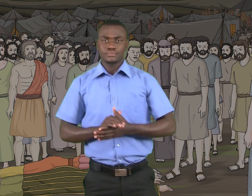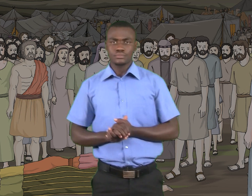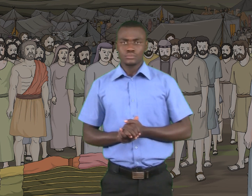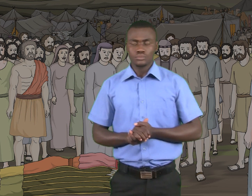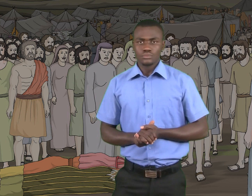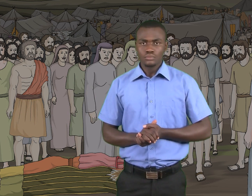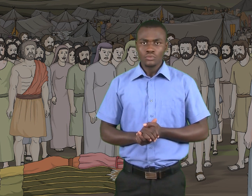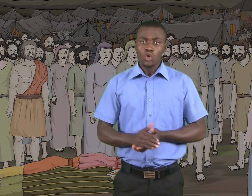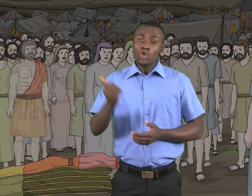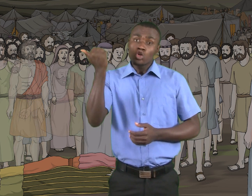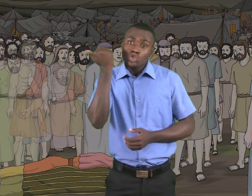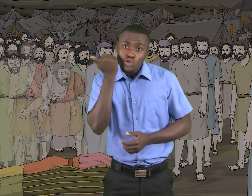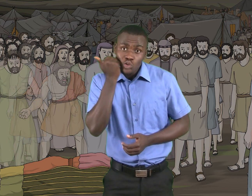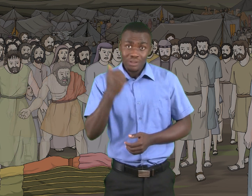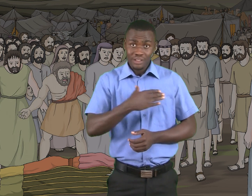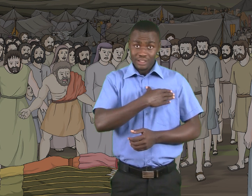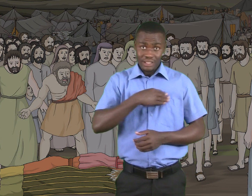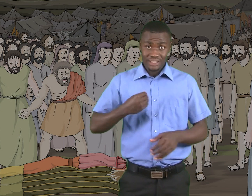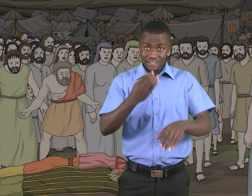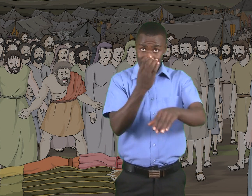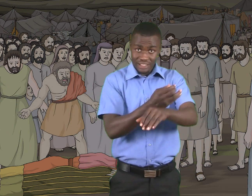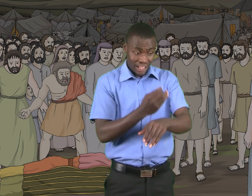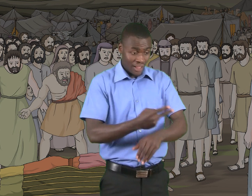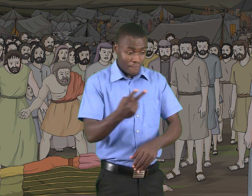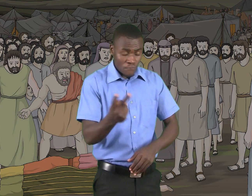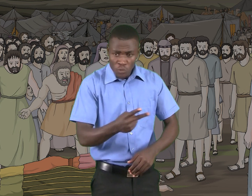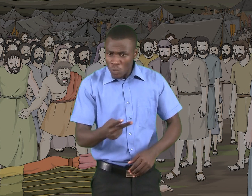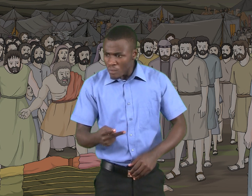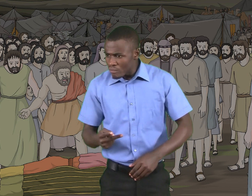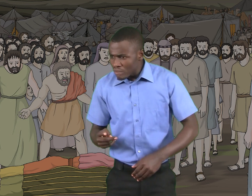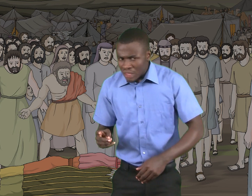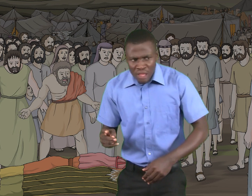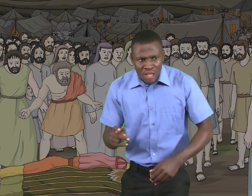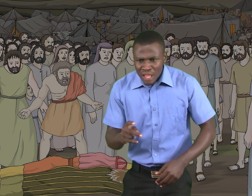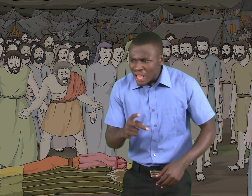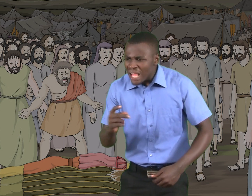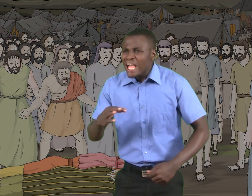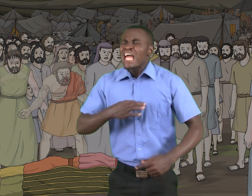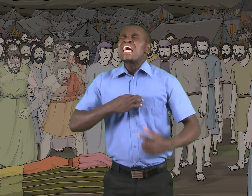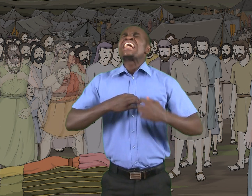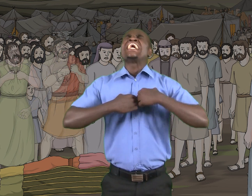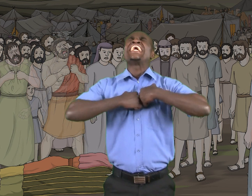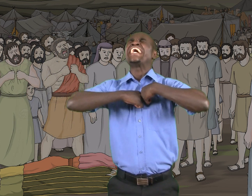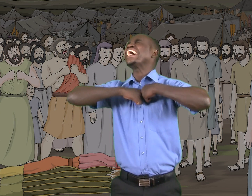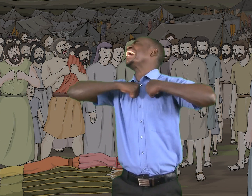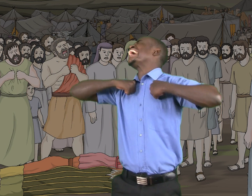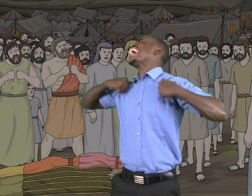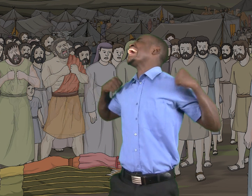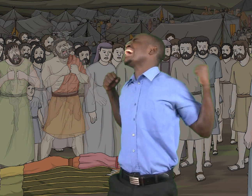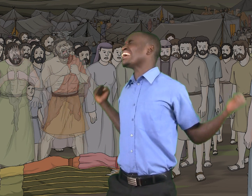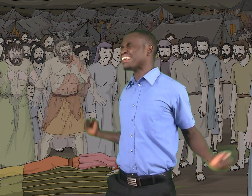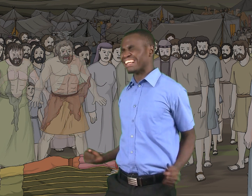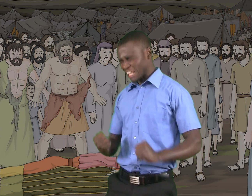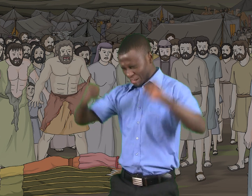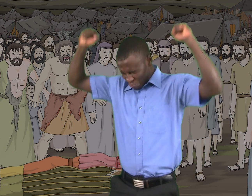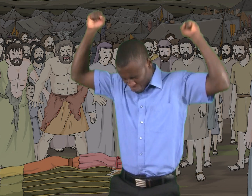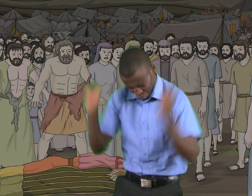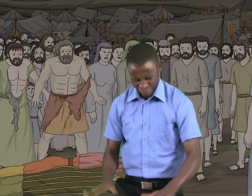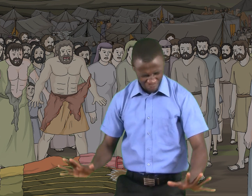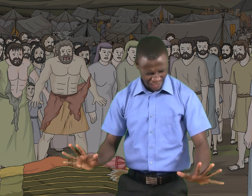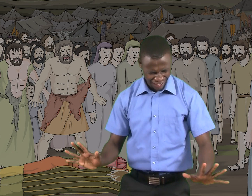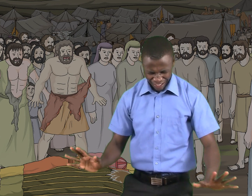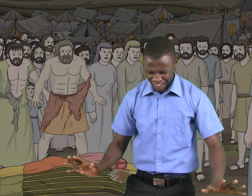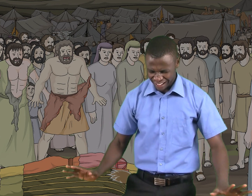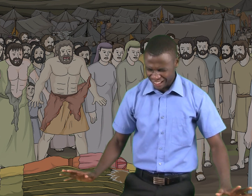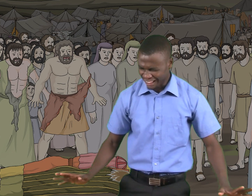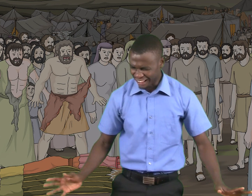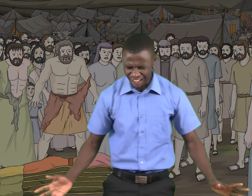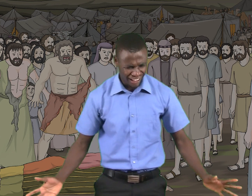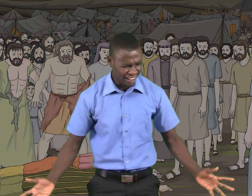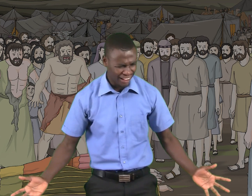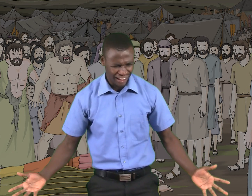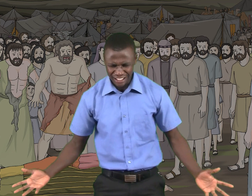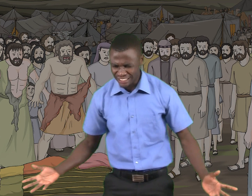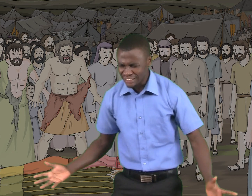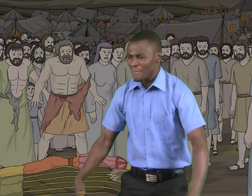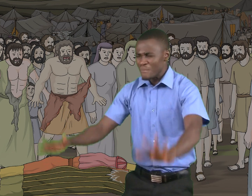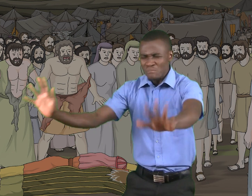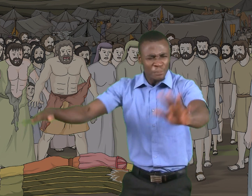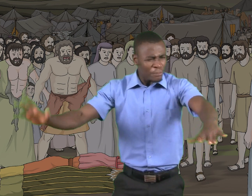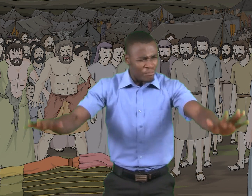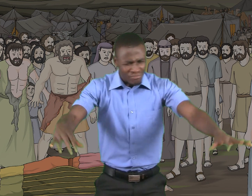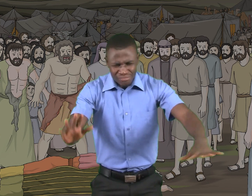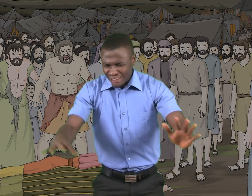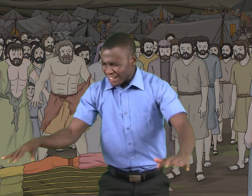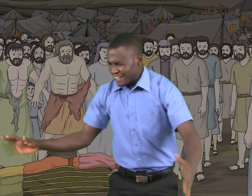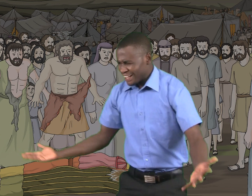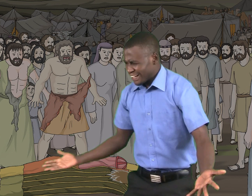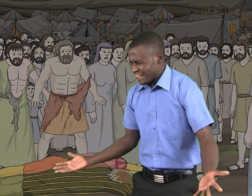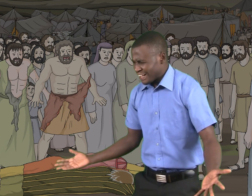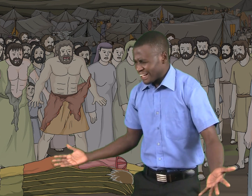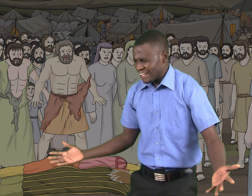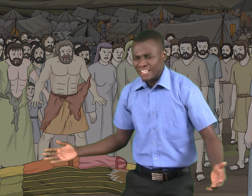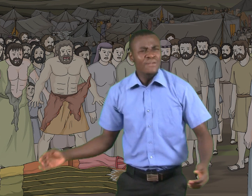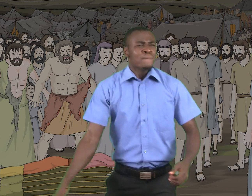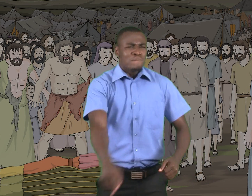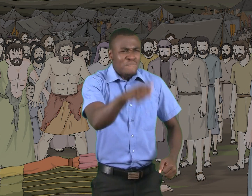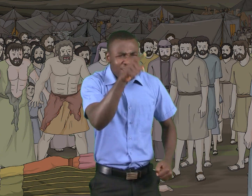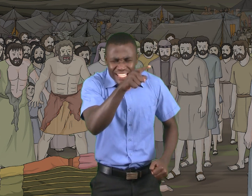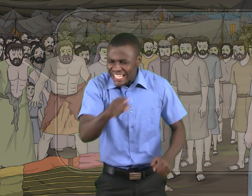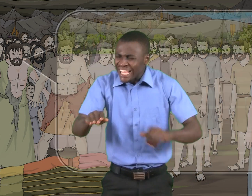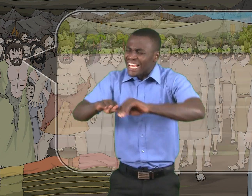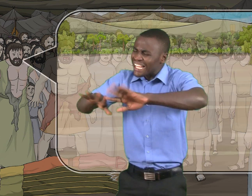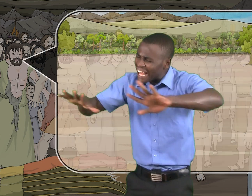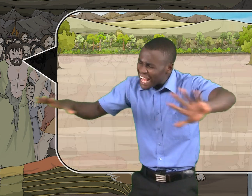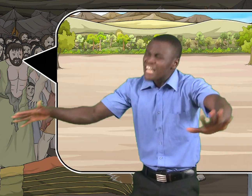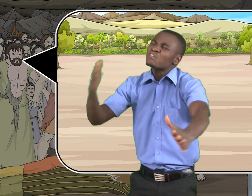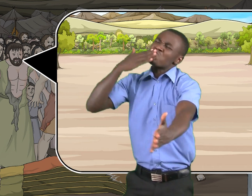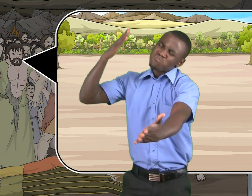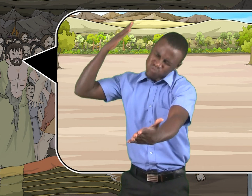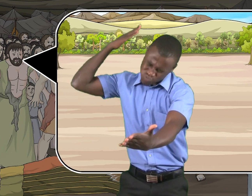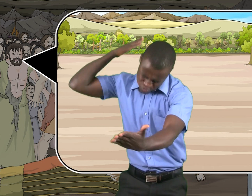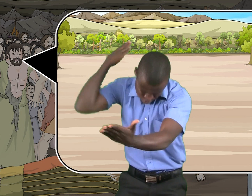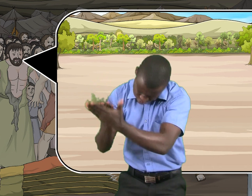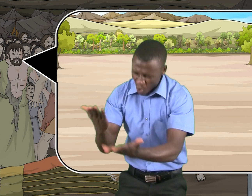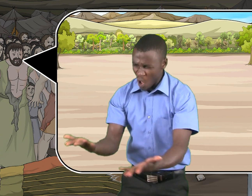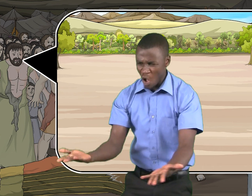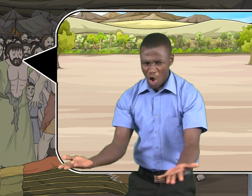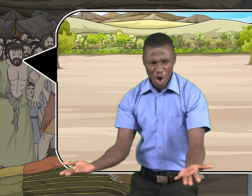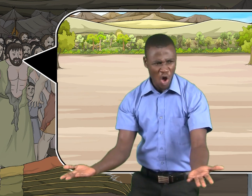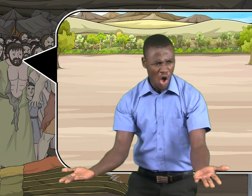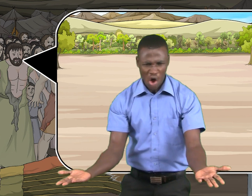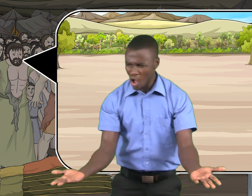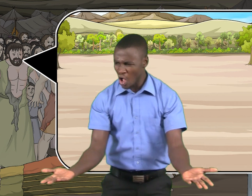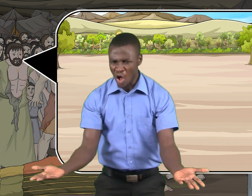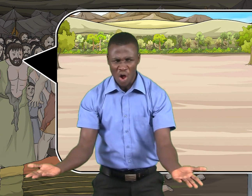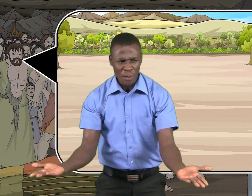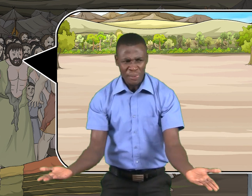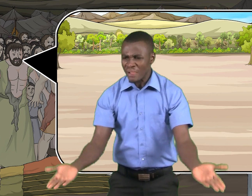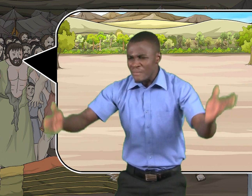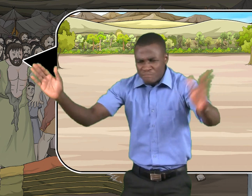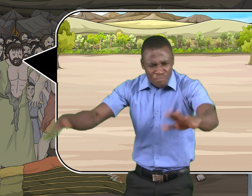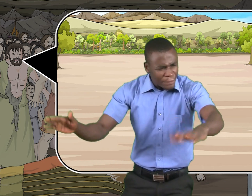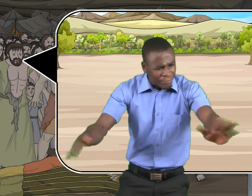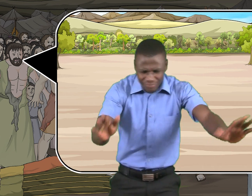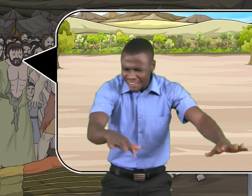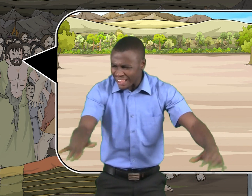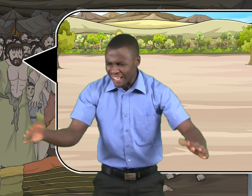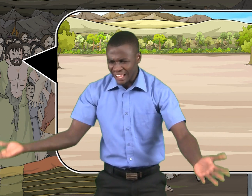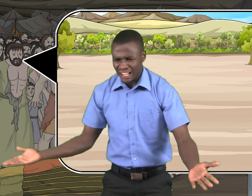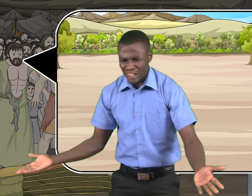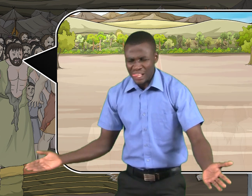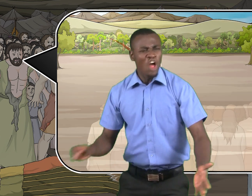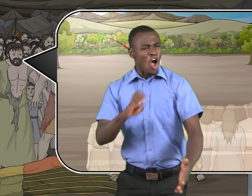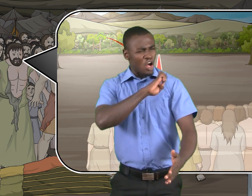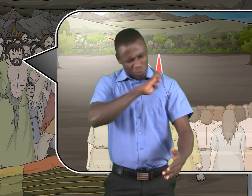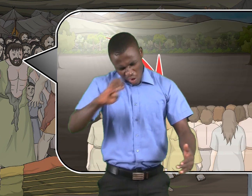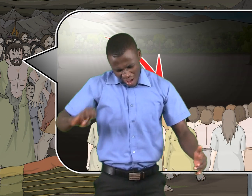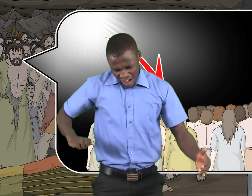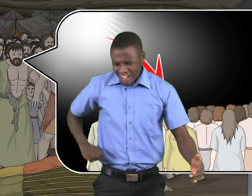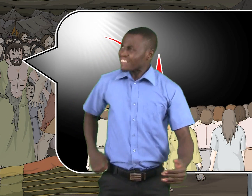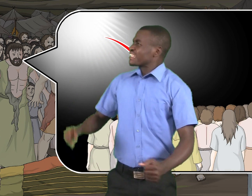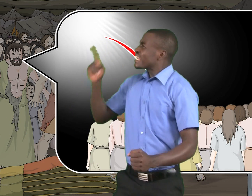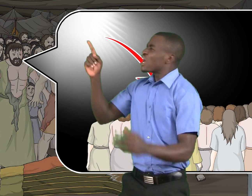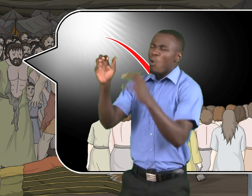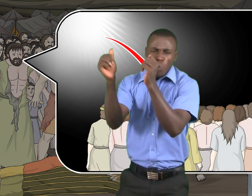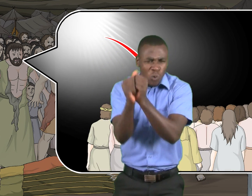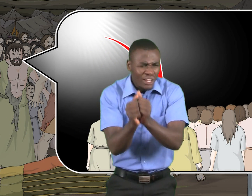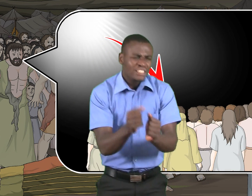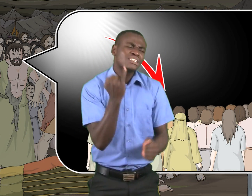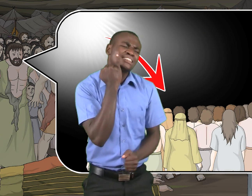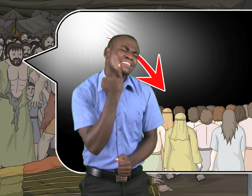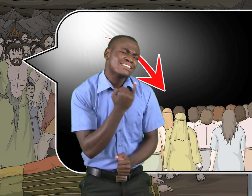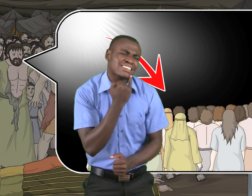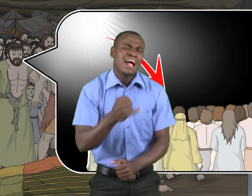Joshua son of Nun and Caleb son of Jephunneh, who were among those who had spied out the land, tore their clothes and said to the whole congregation of Israel, “The land we passed through and explored is an exceedingly good land.